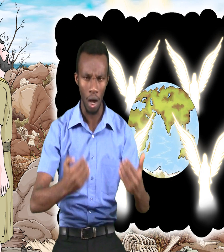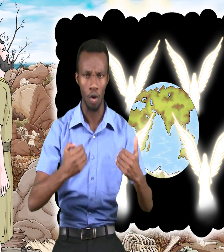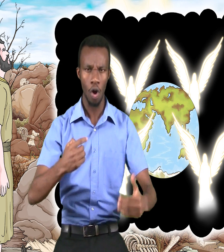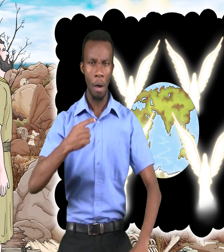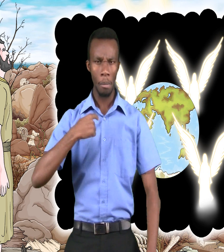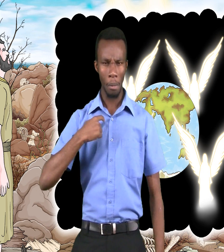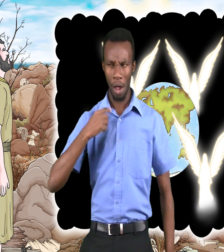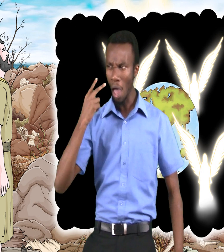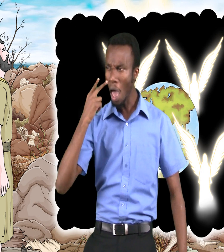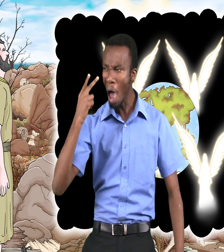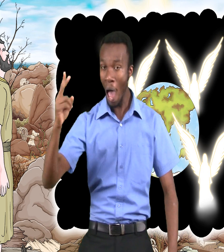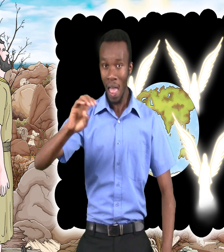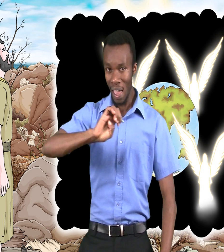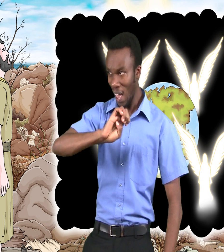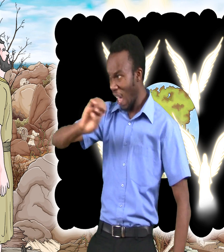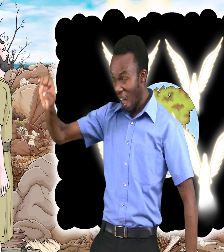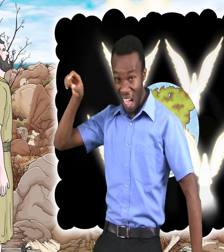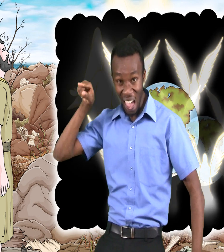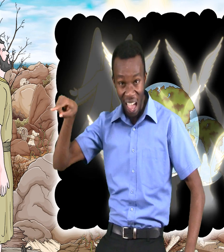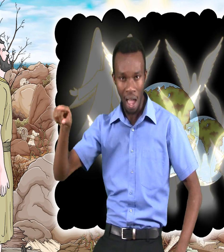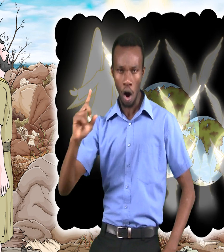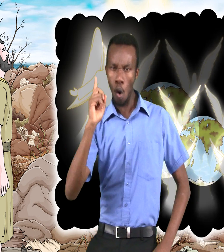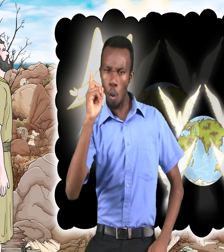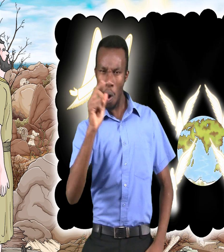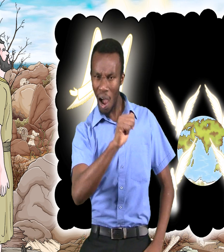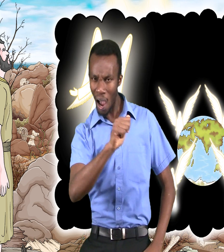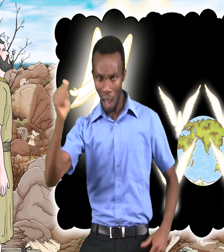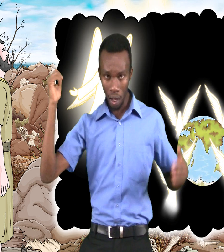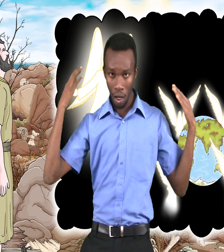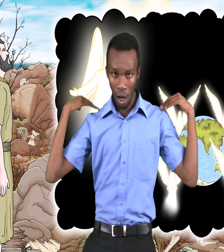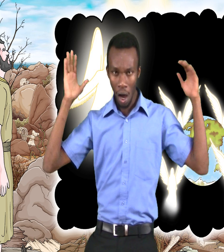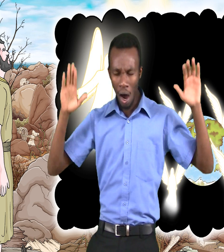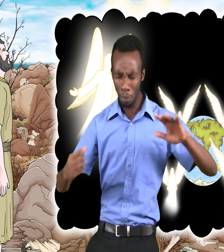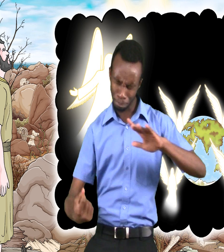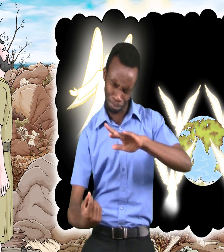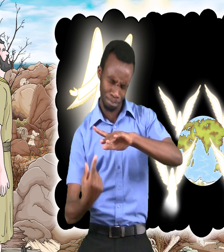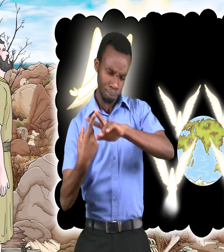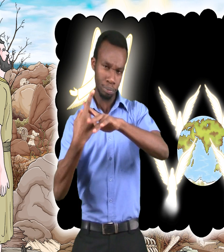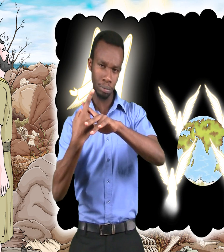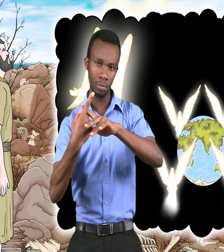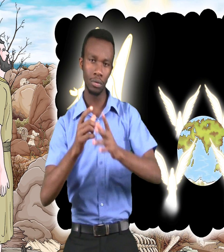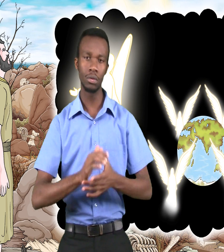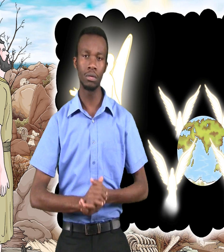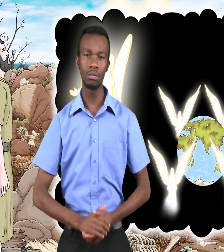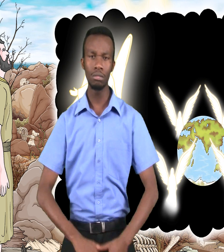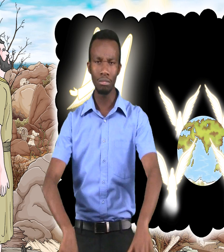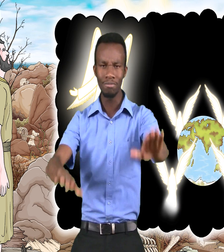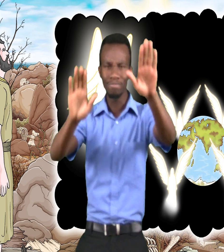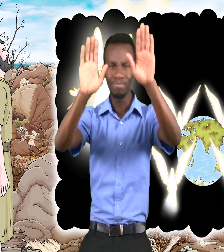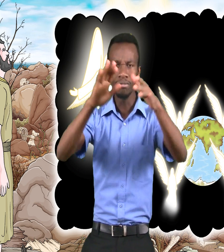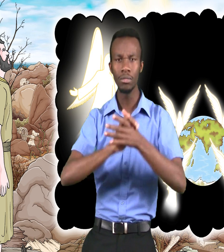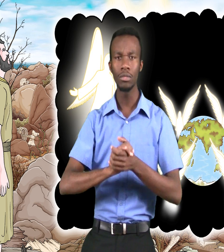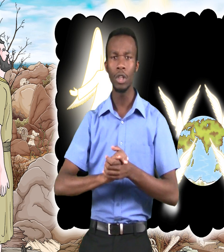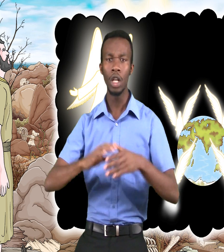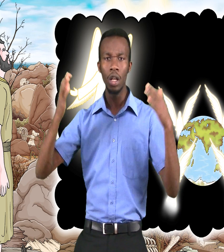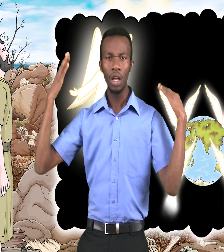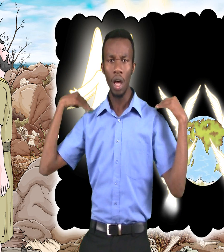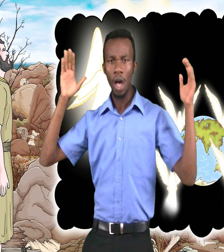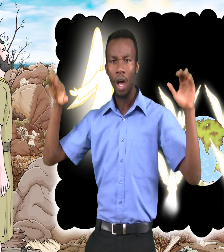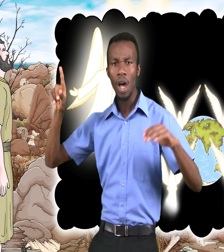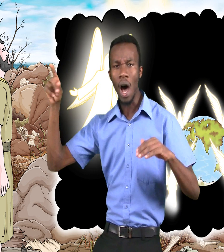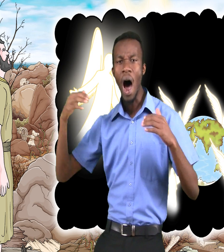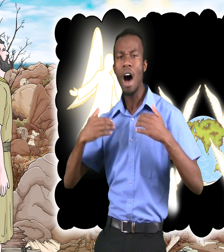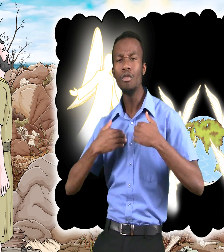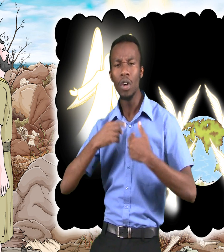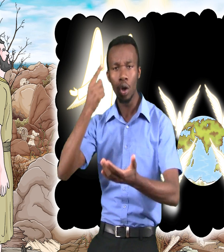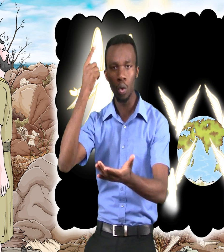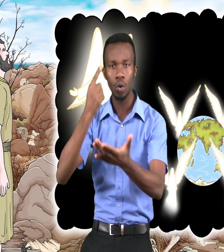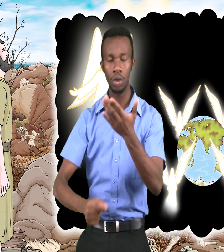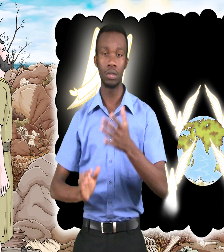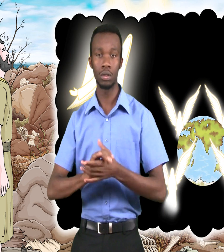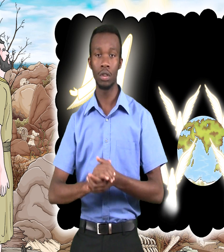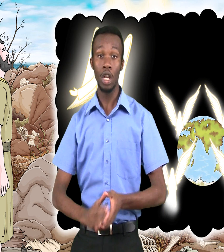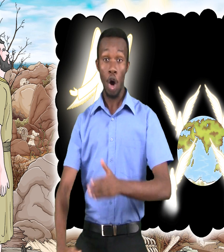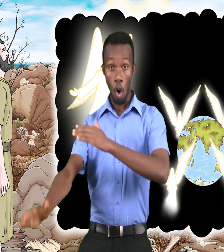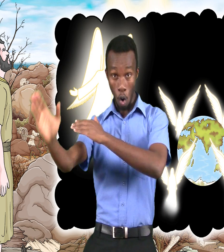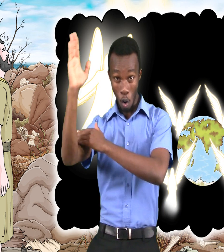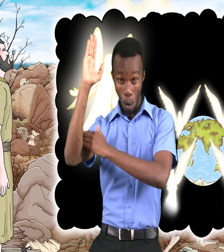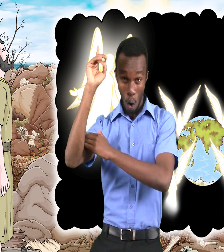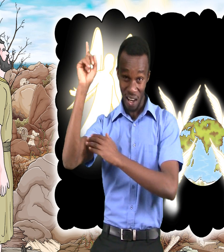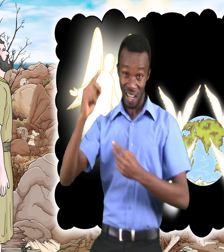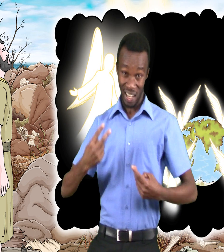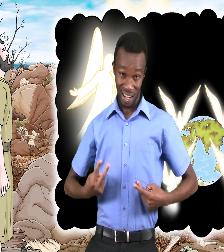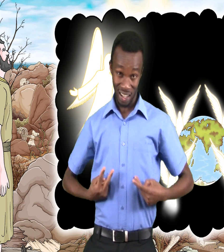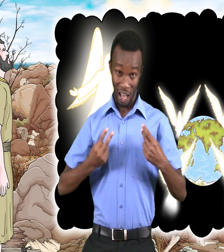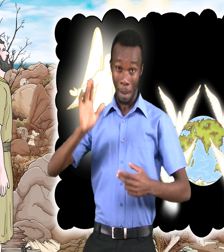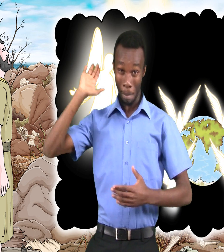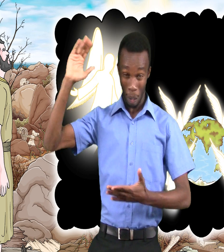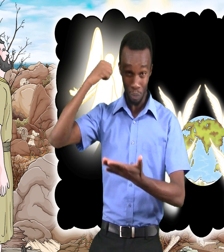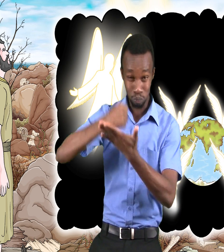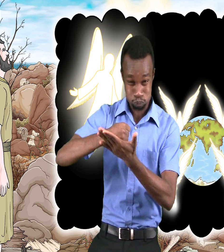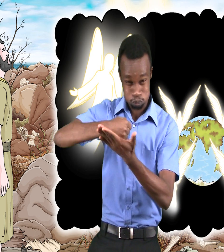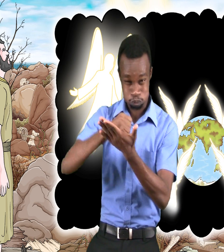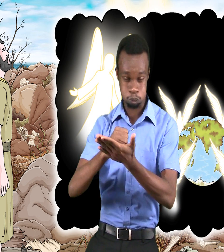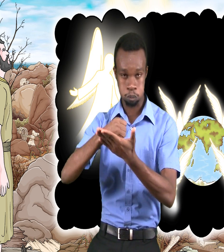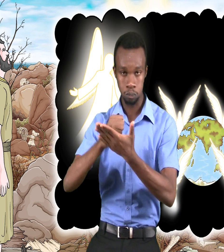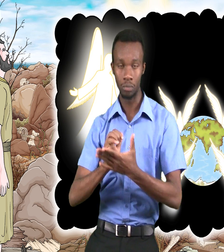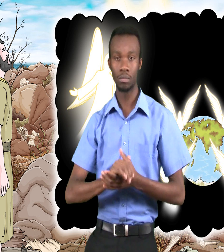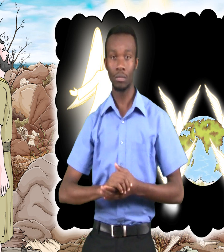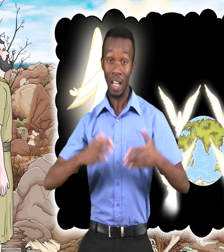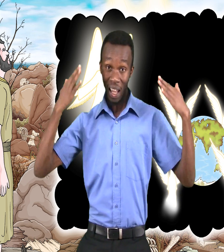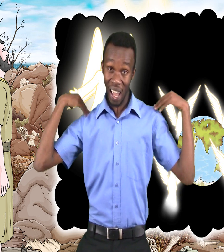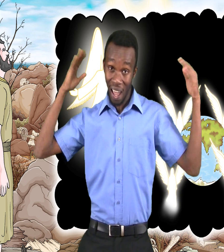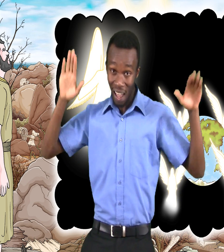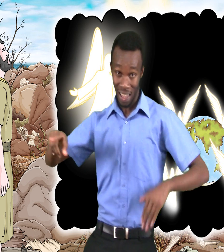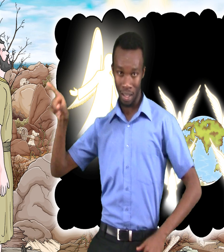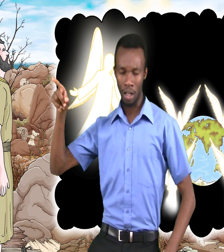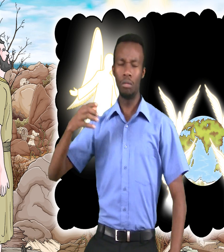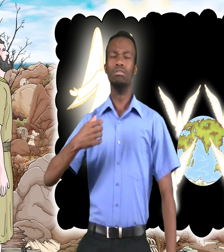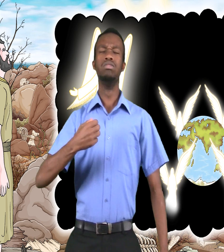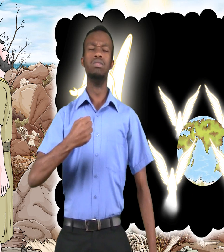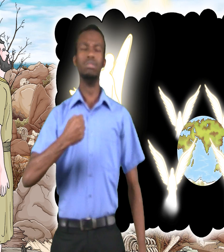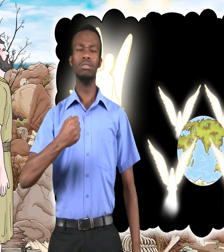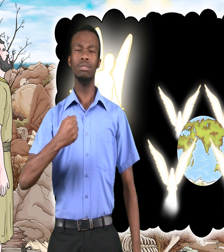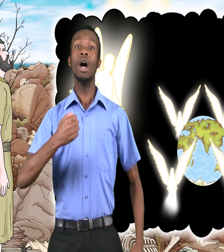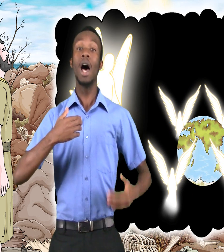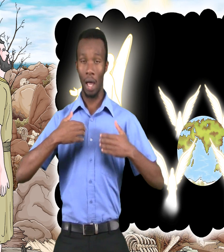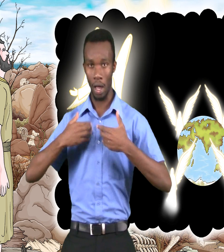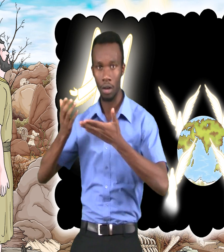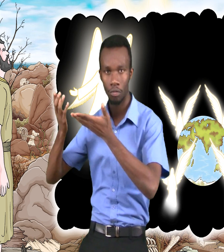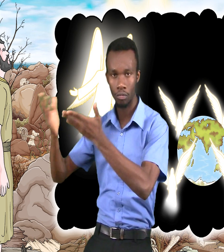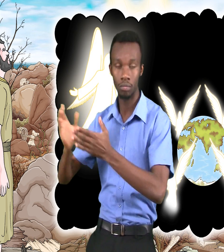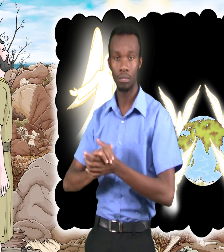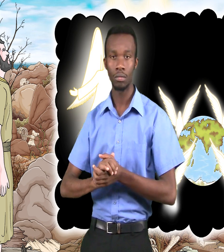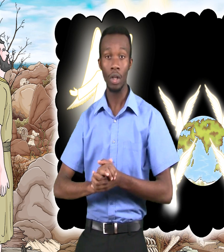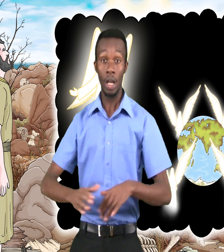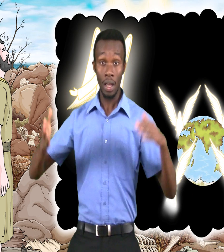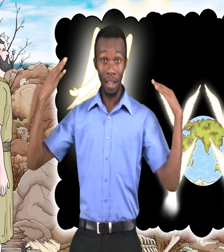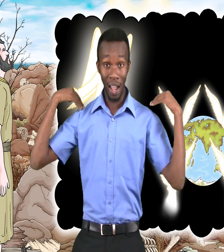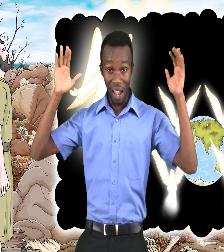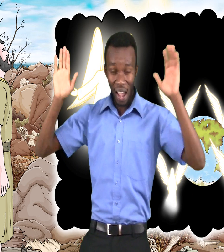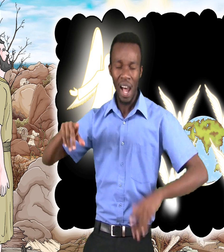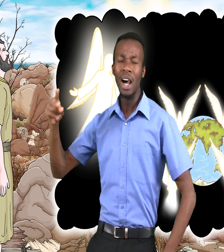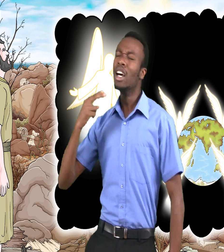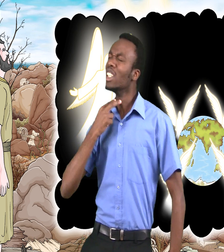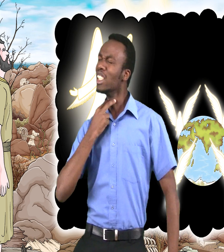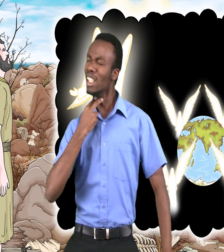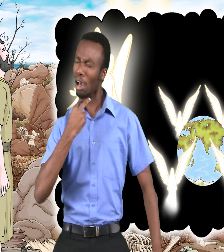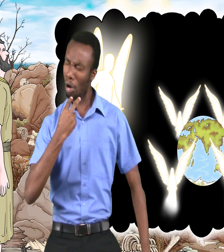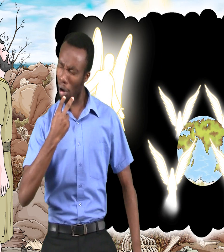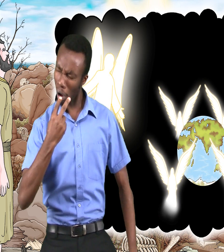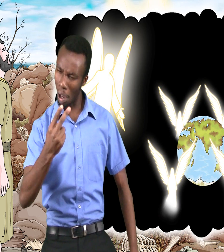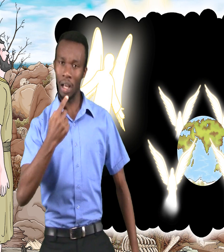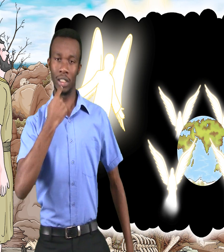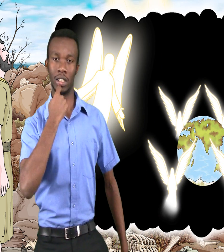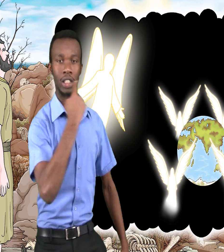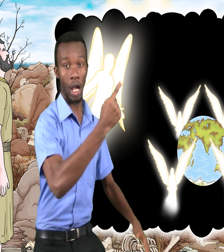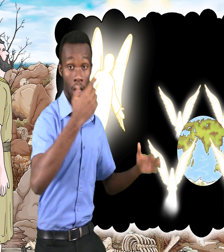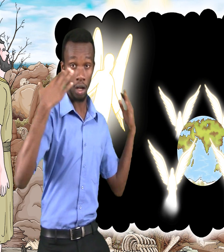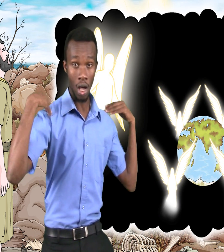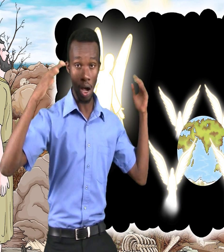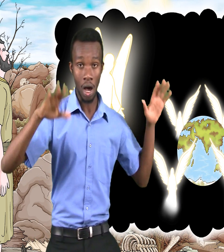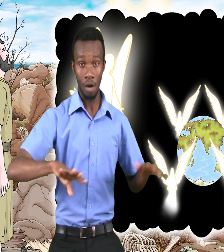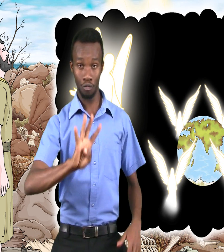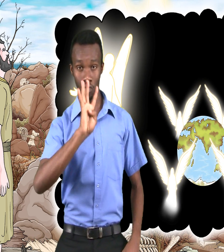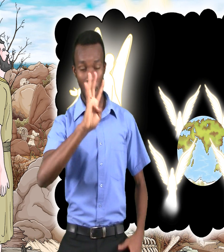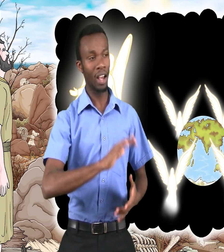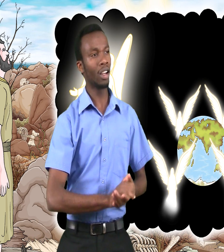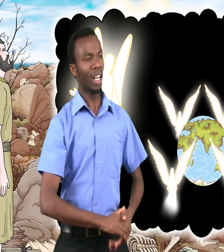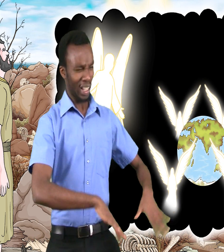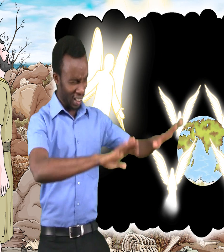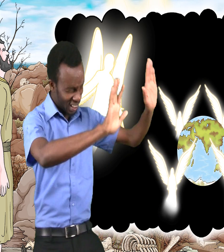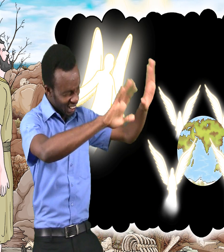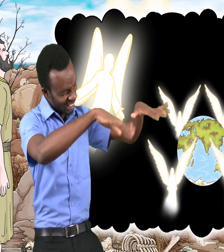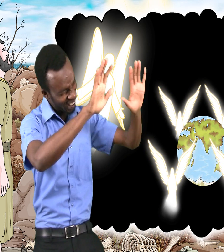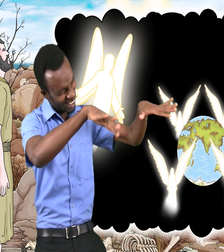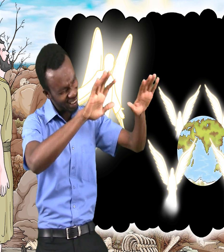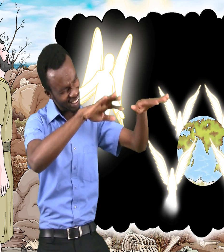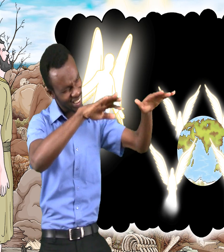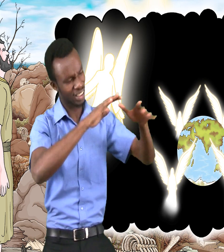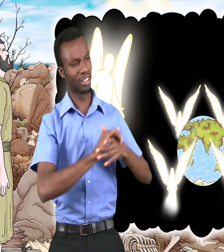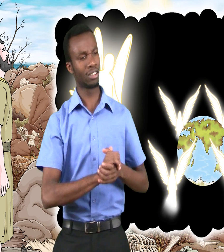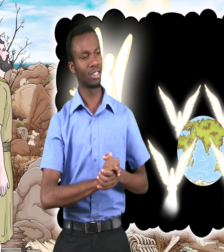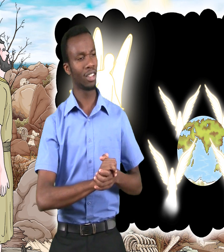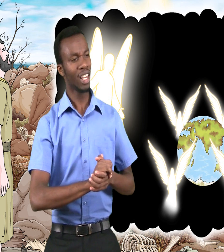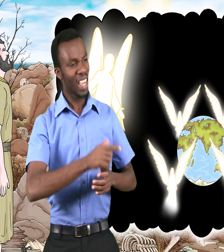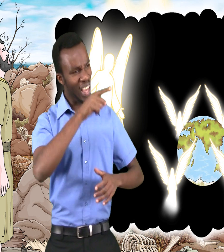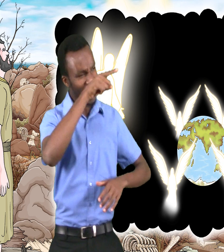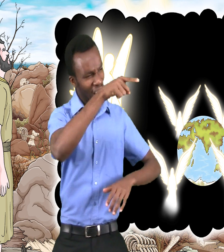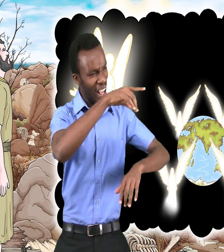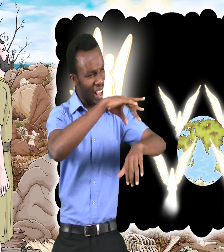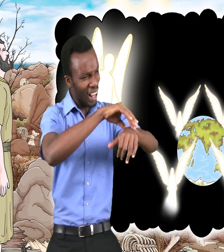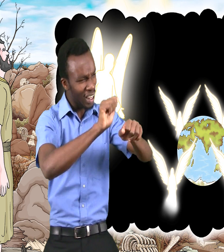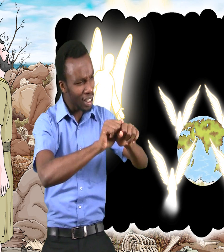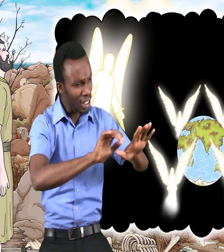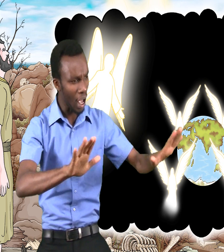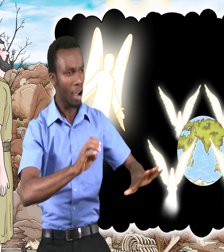And I saw another angel ascending from the east, with the seal of the living God.